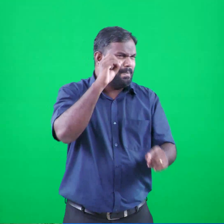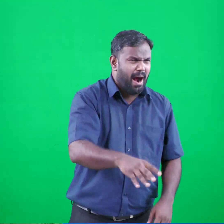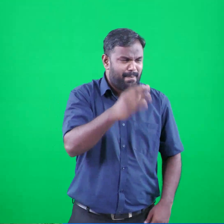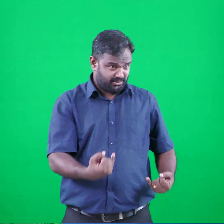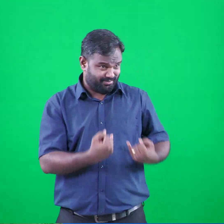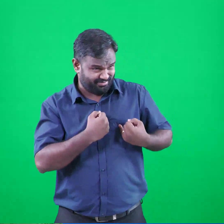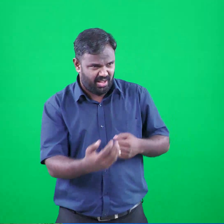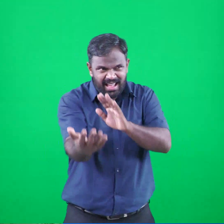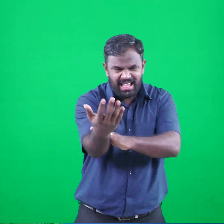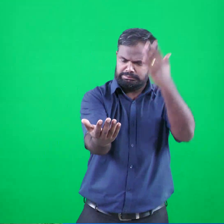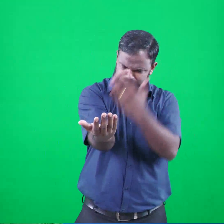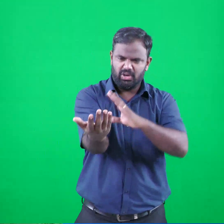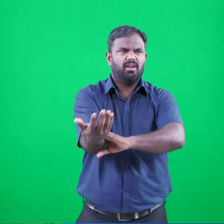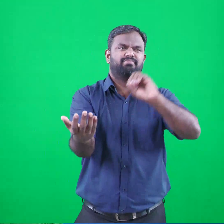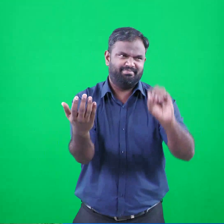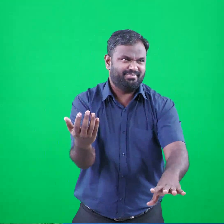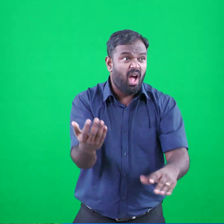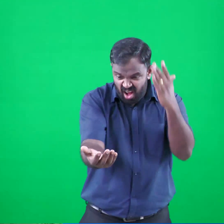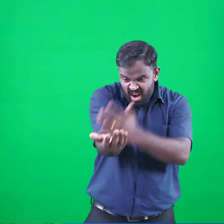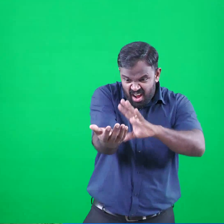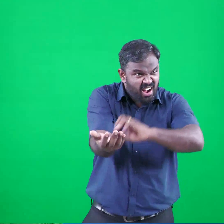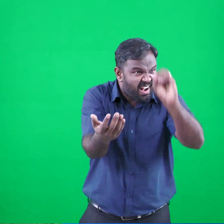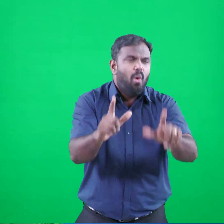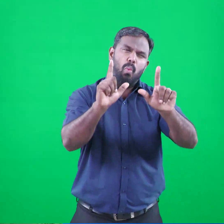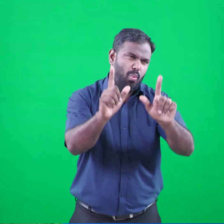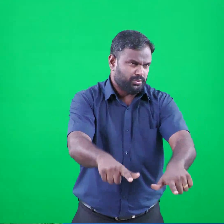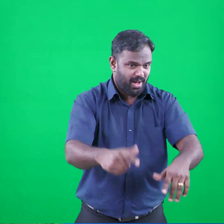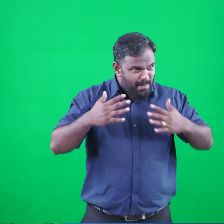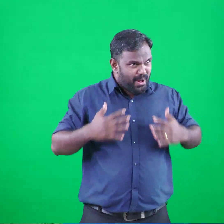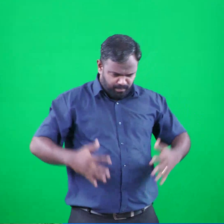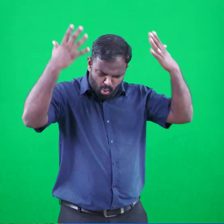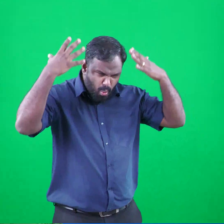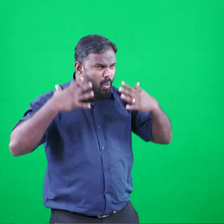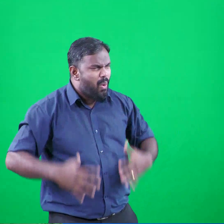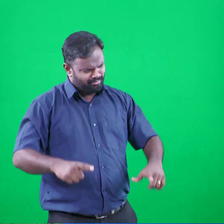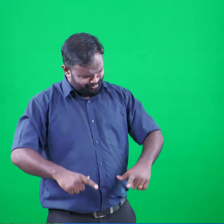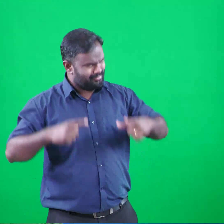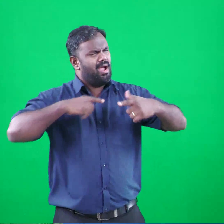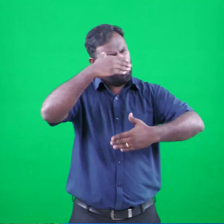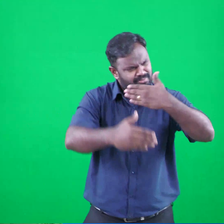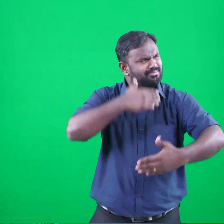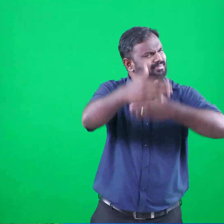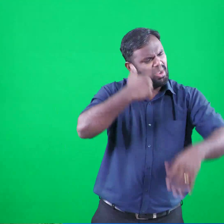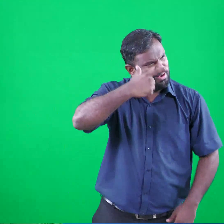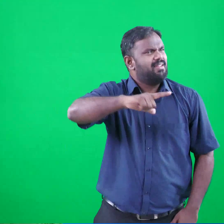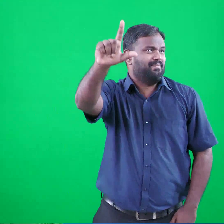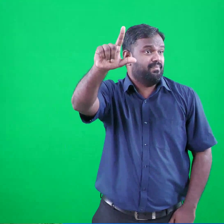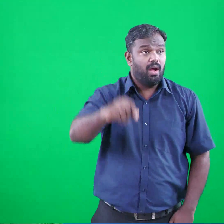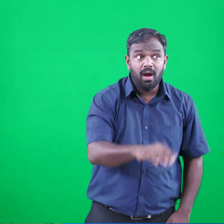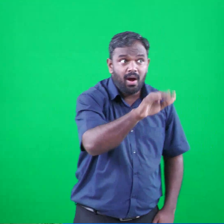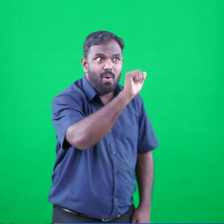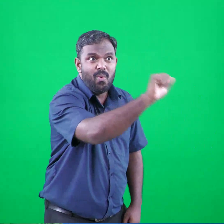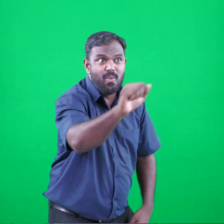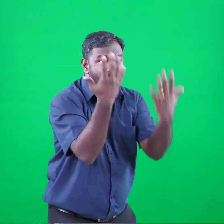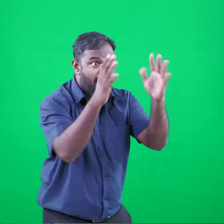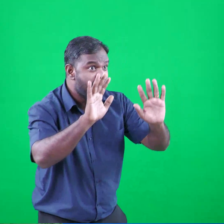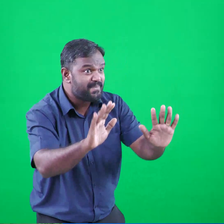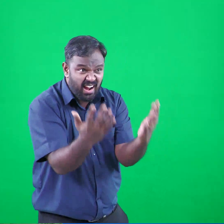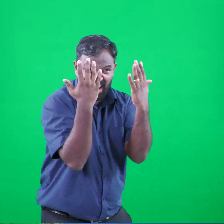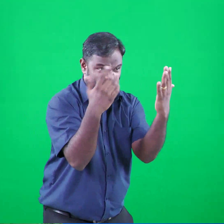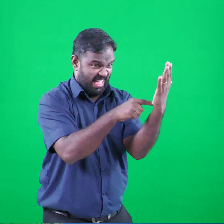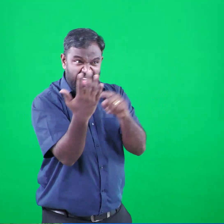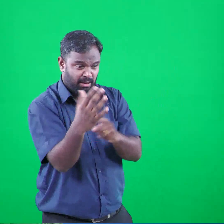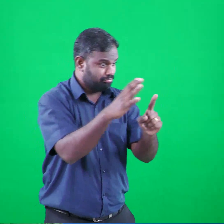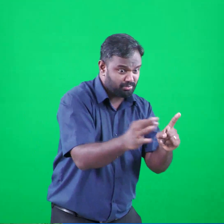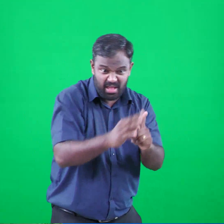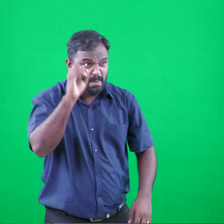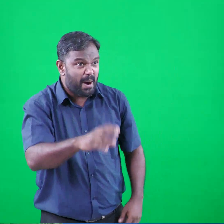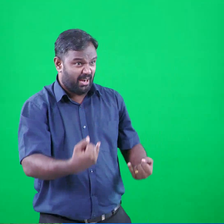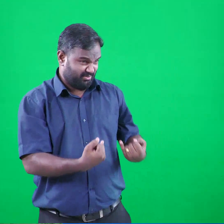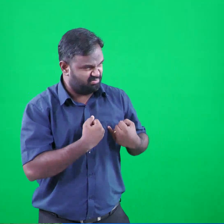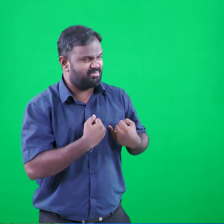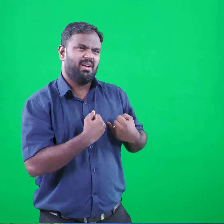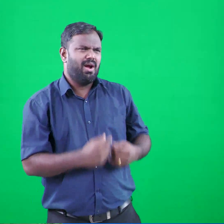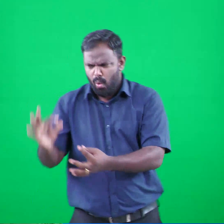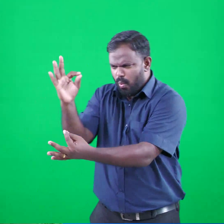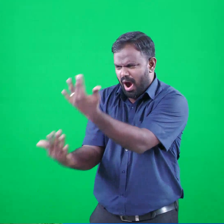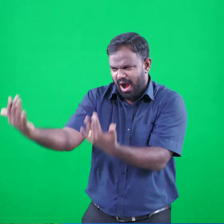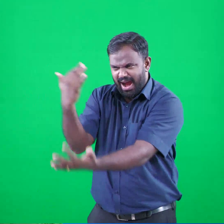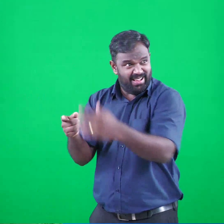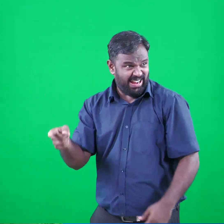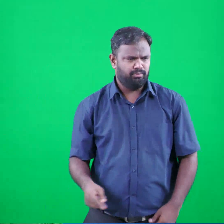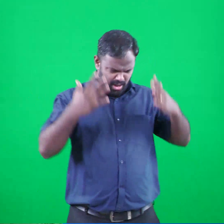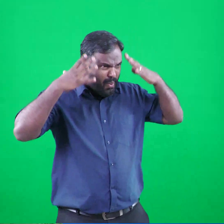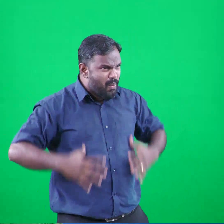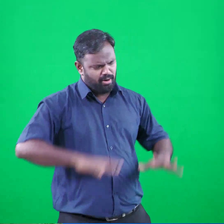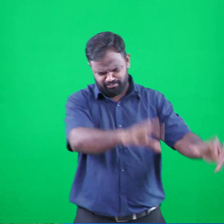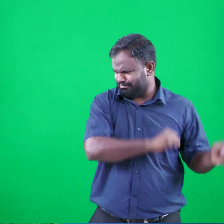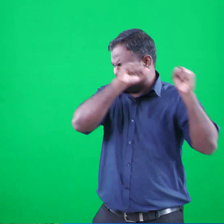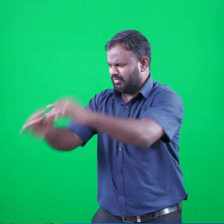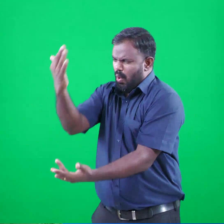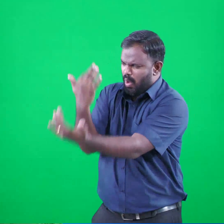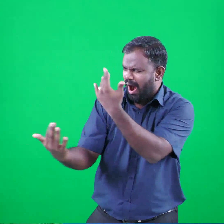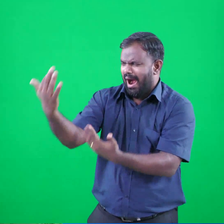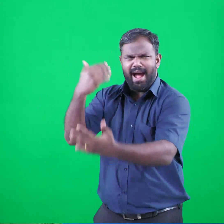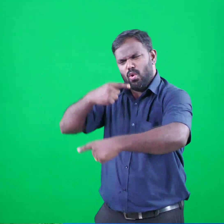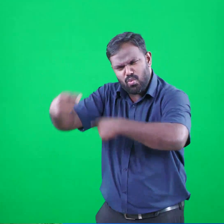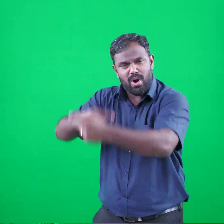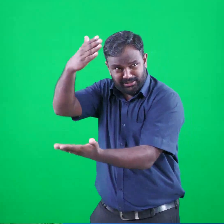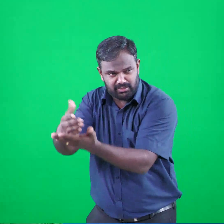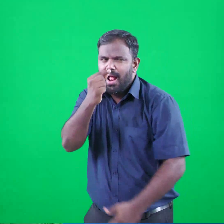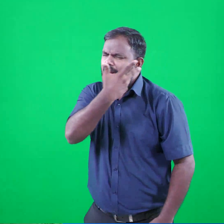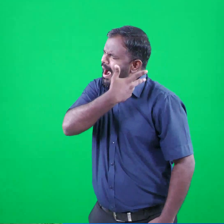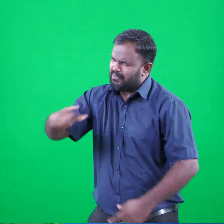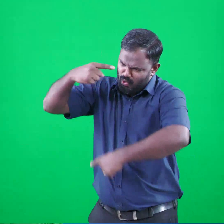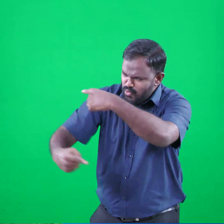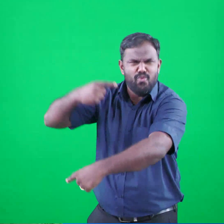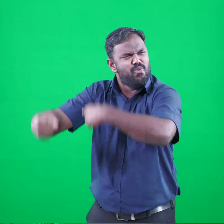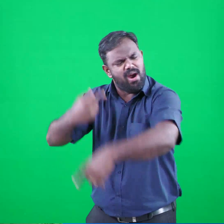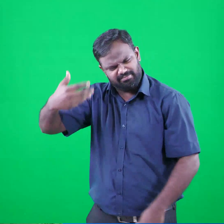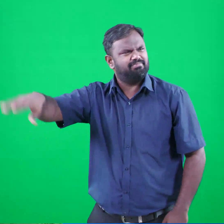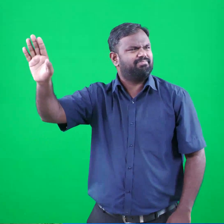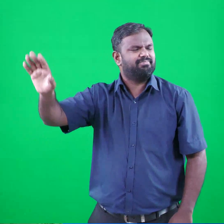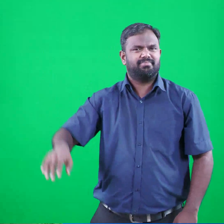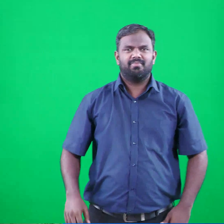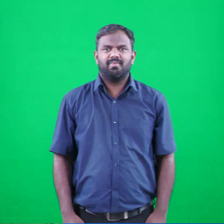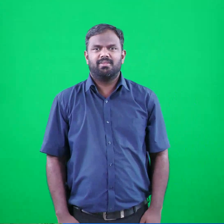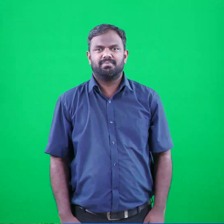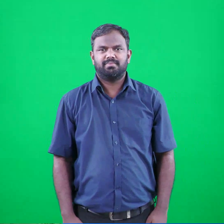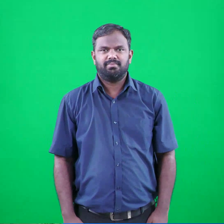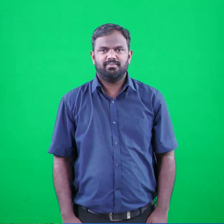It is better for you to enter life crippled than to have two hands and go into hell, into the unquenchable fire.